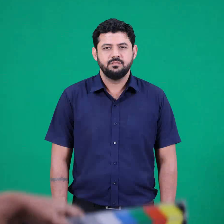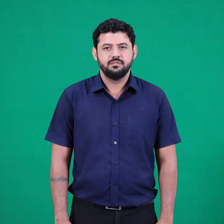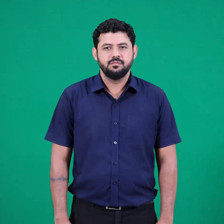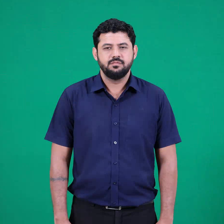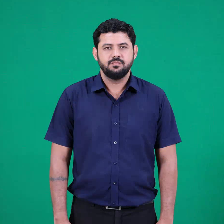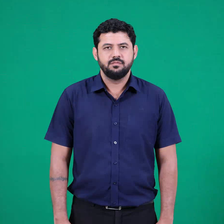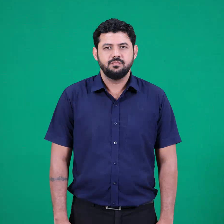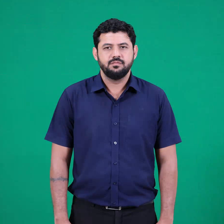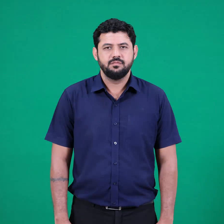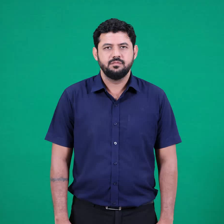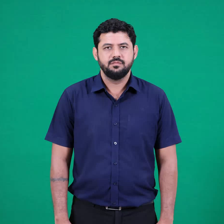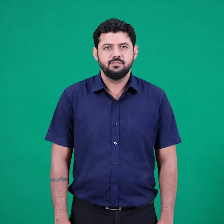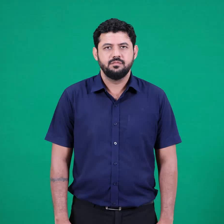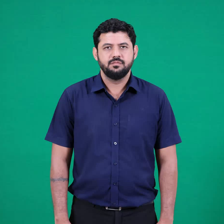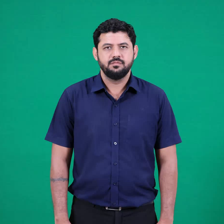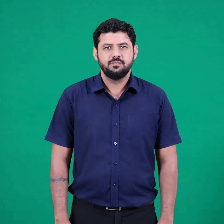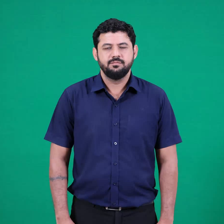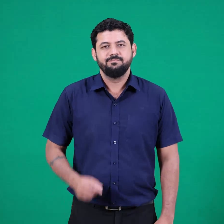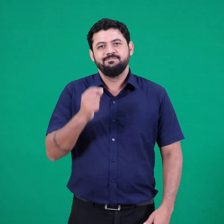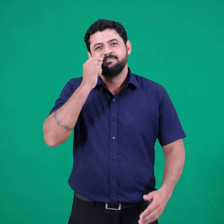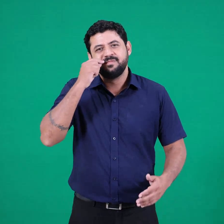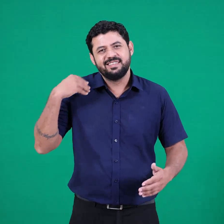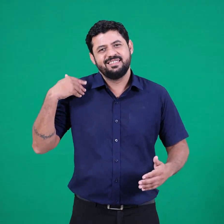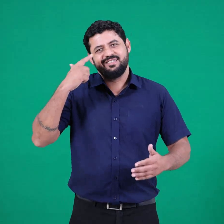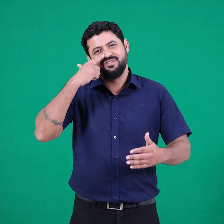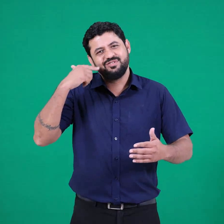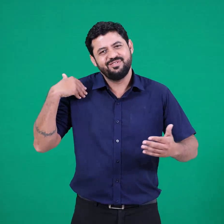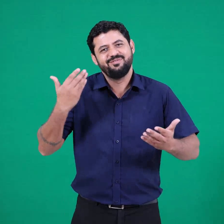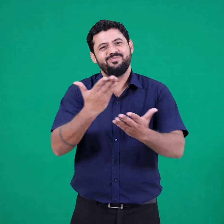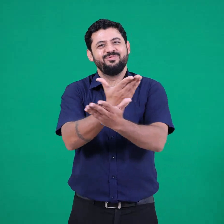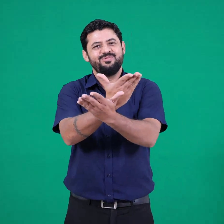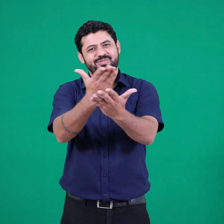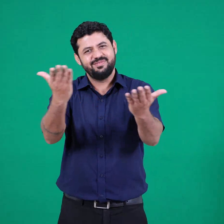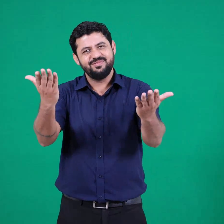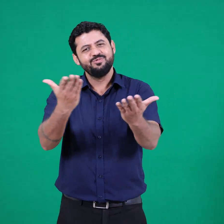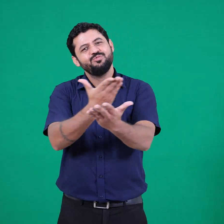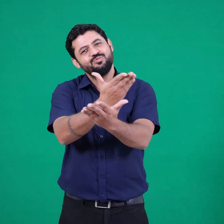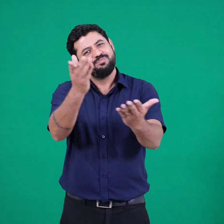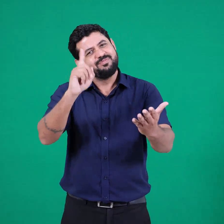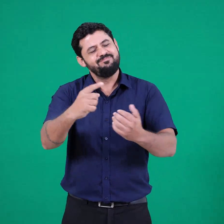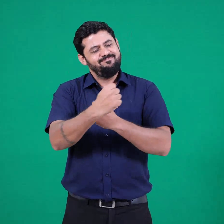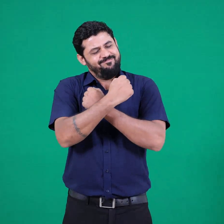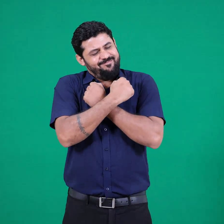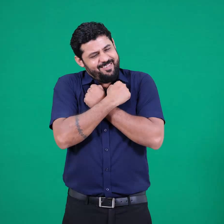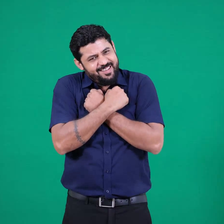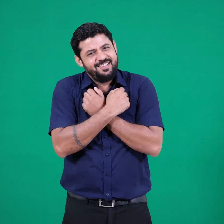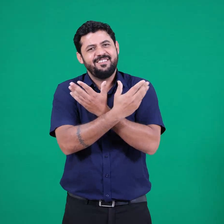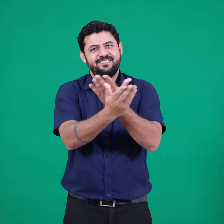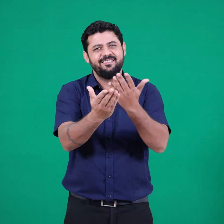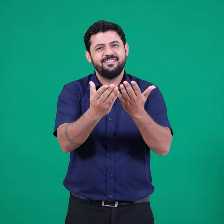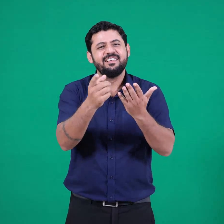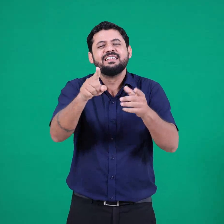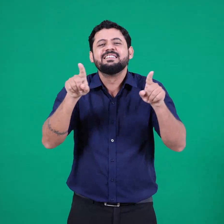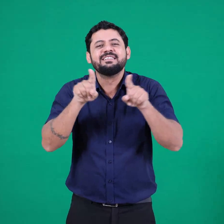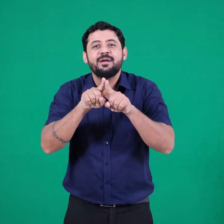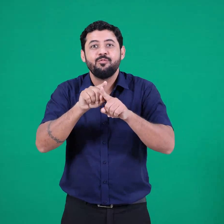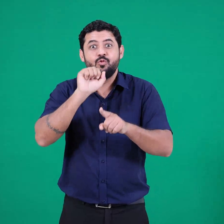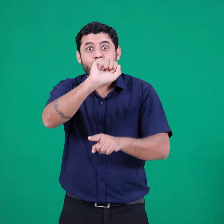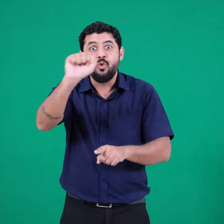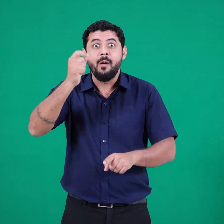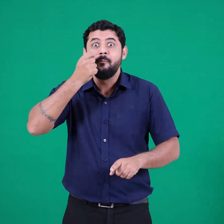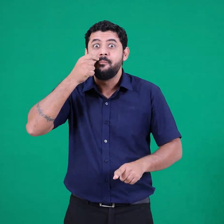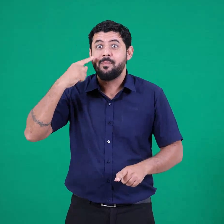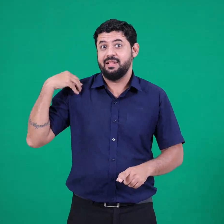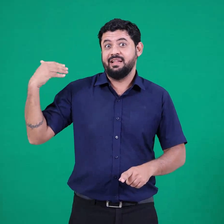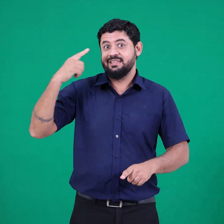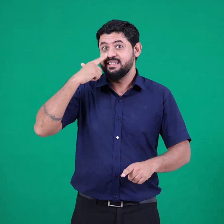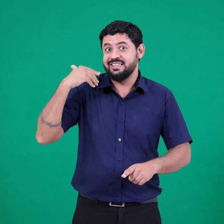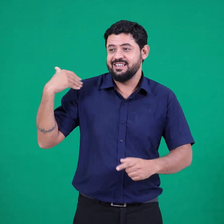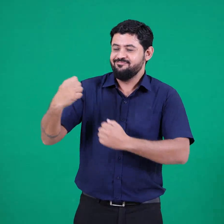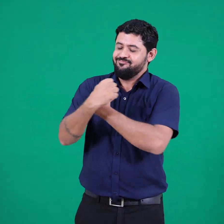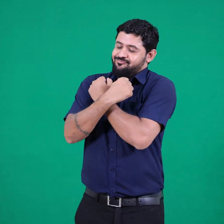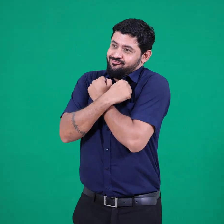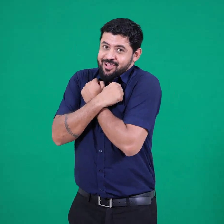Continue in brotherly love.